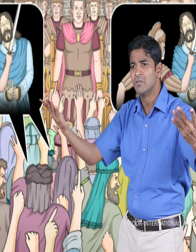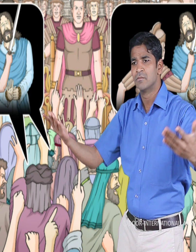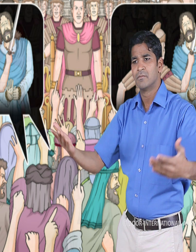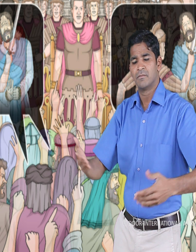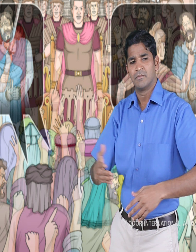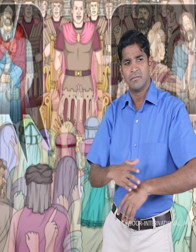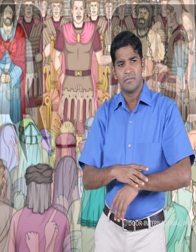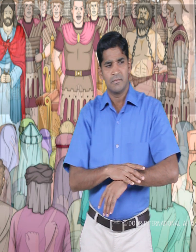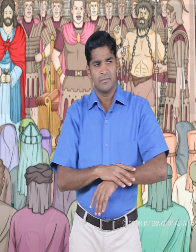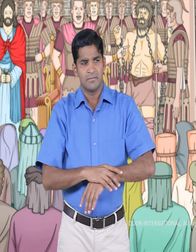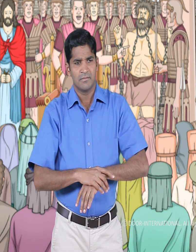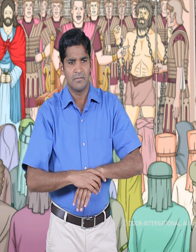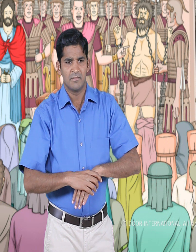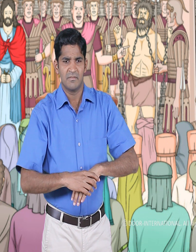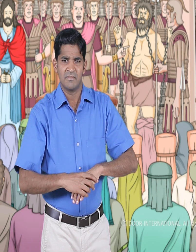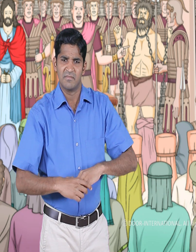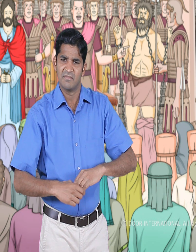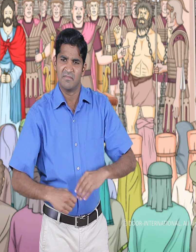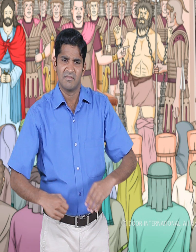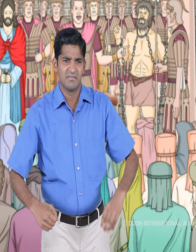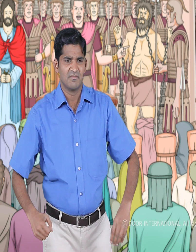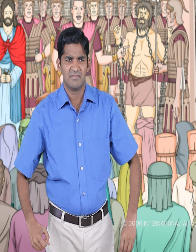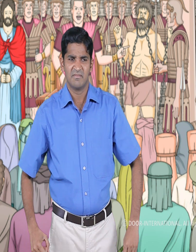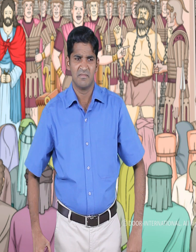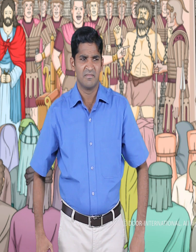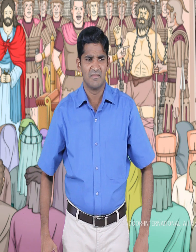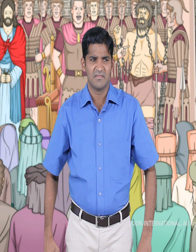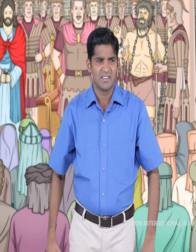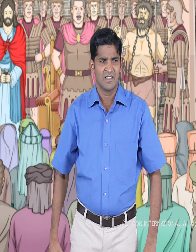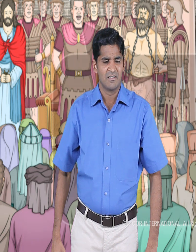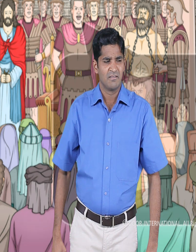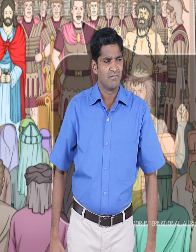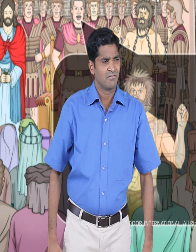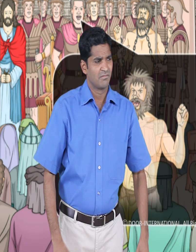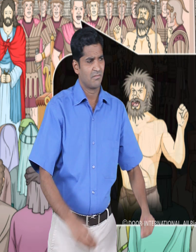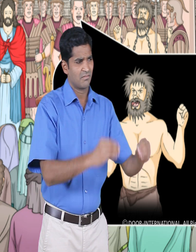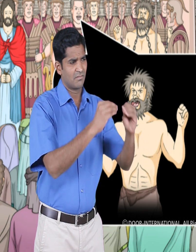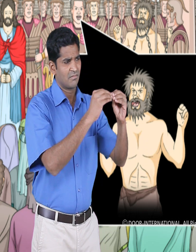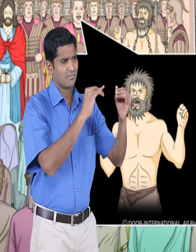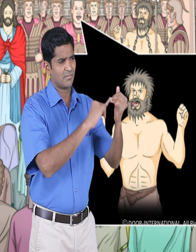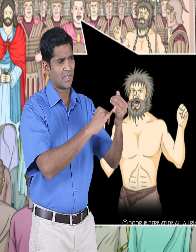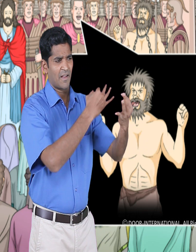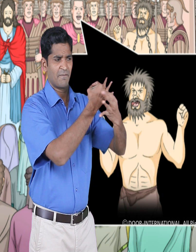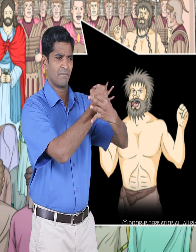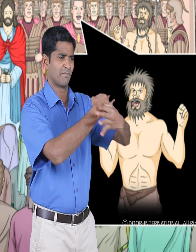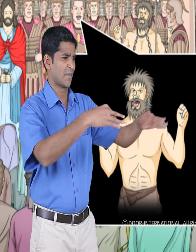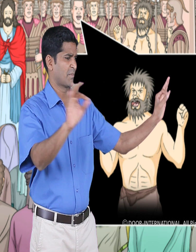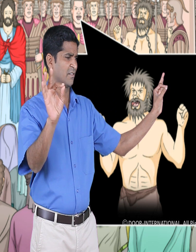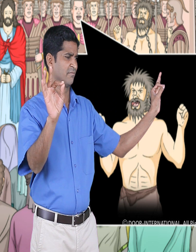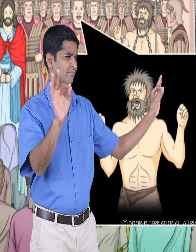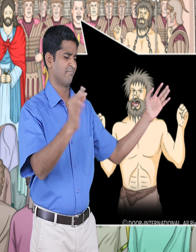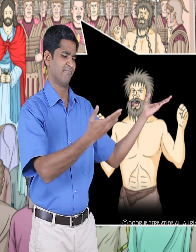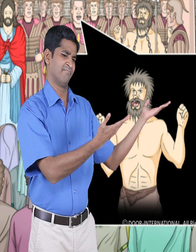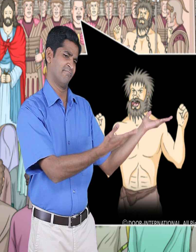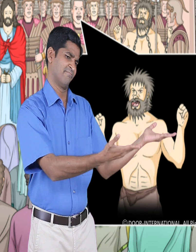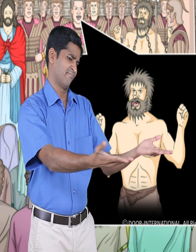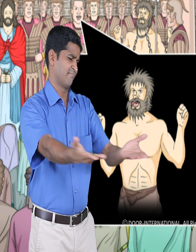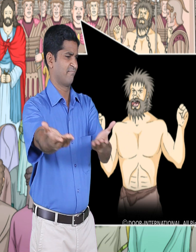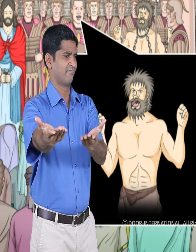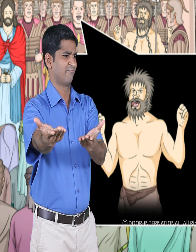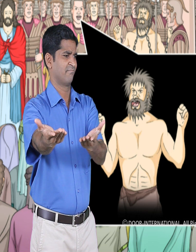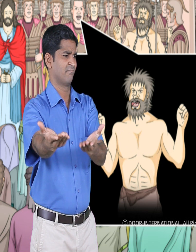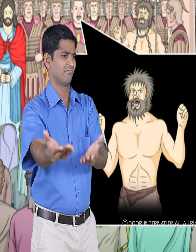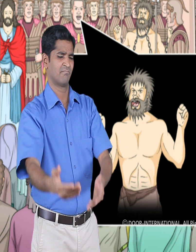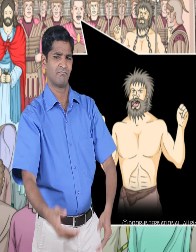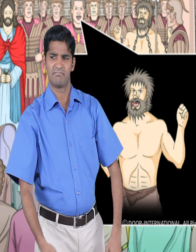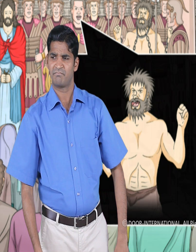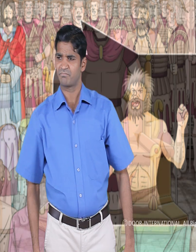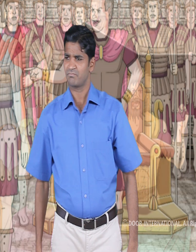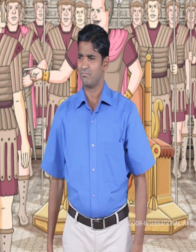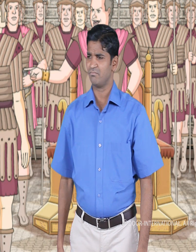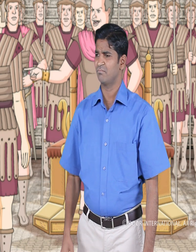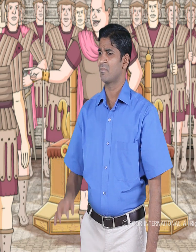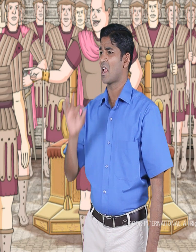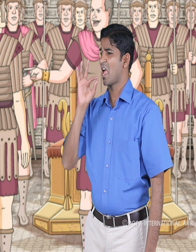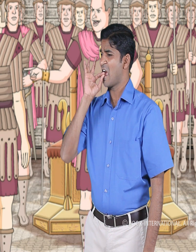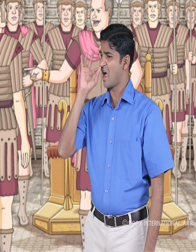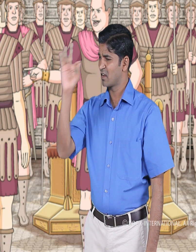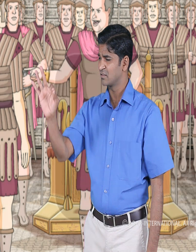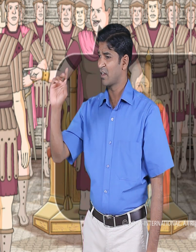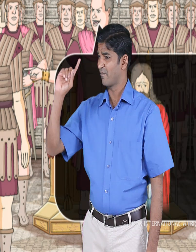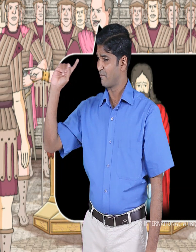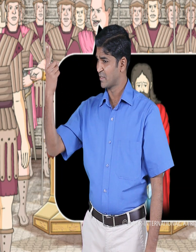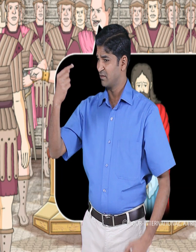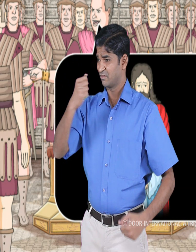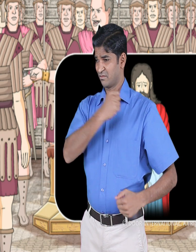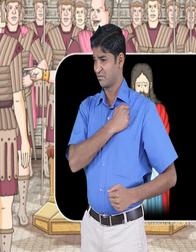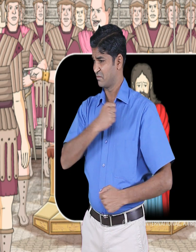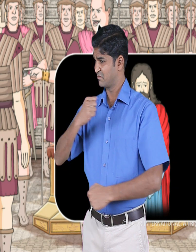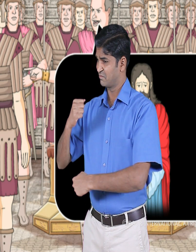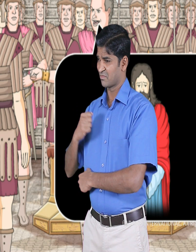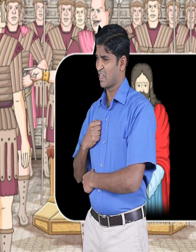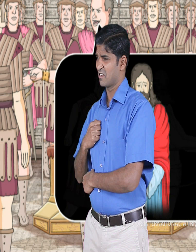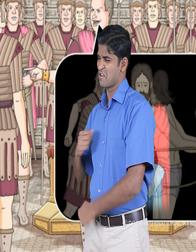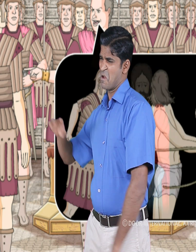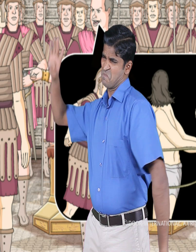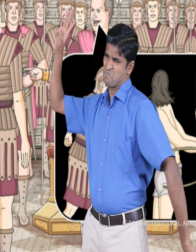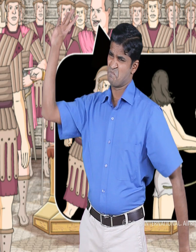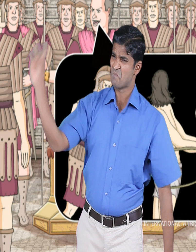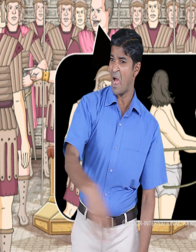So Pilate released Barabbas to them.